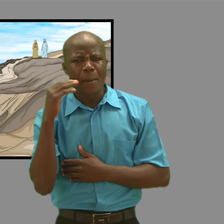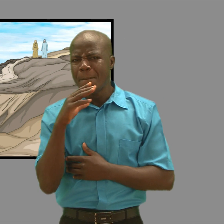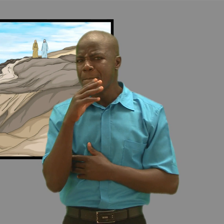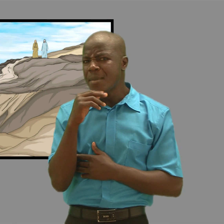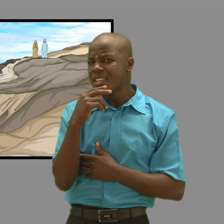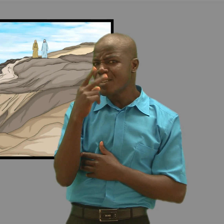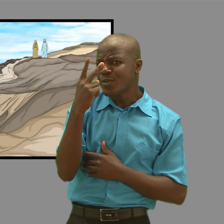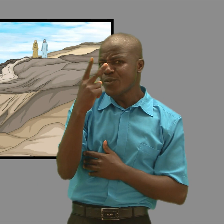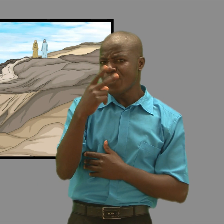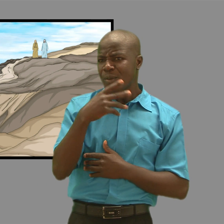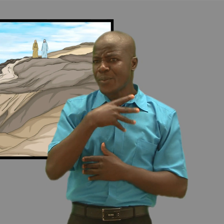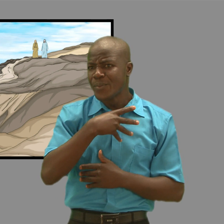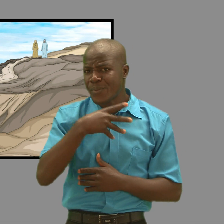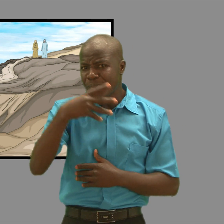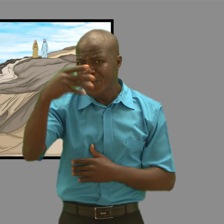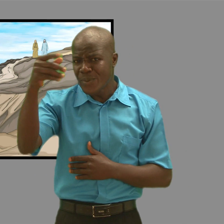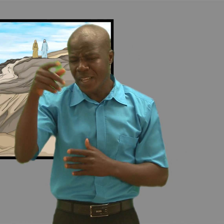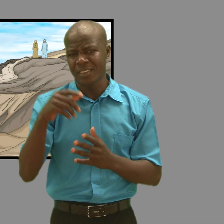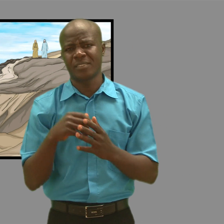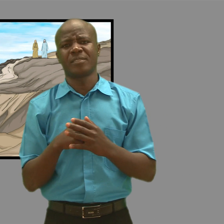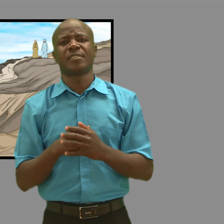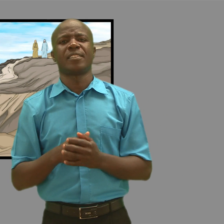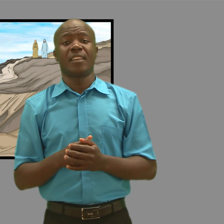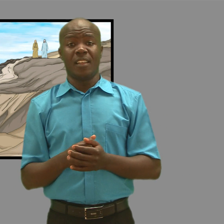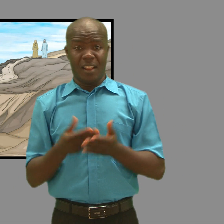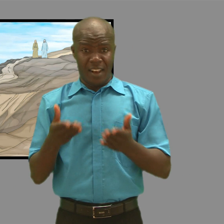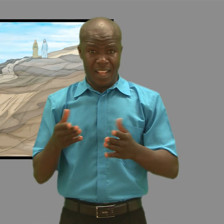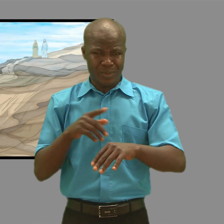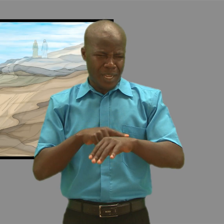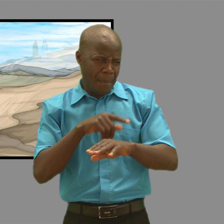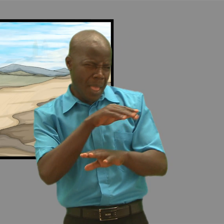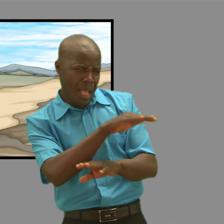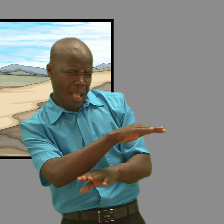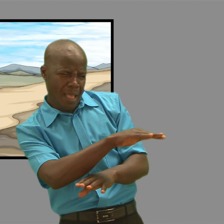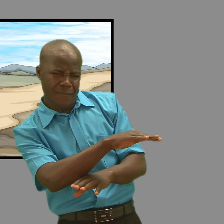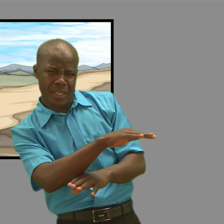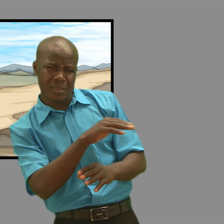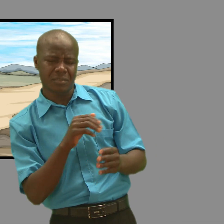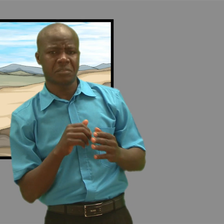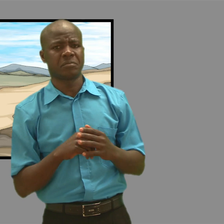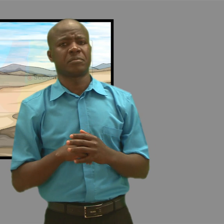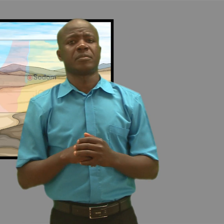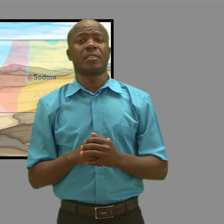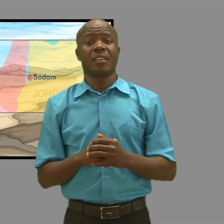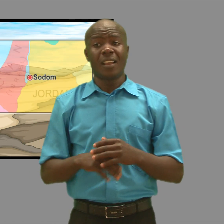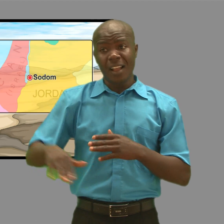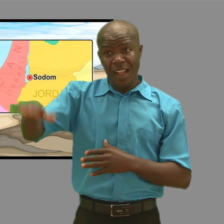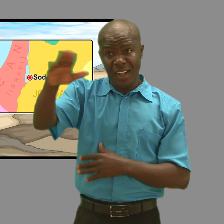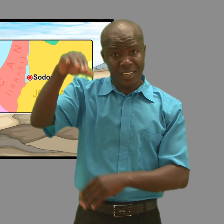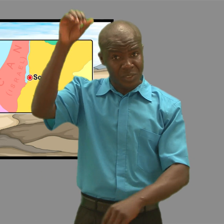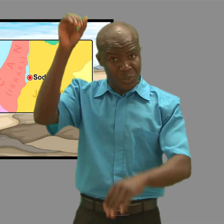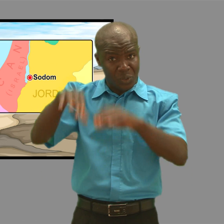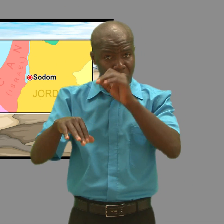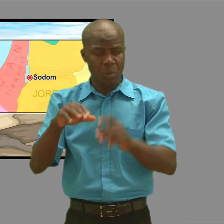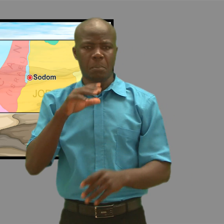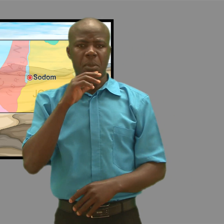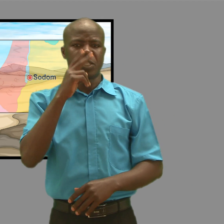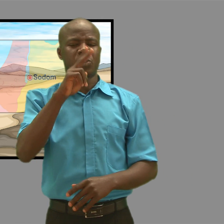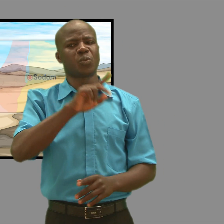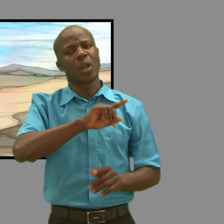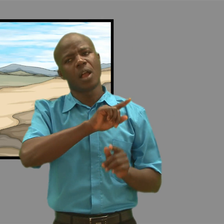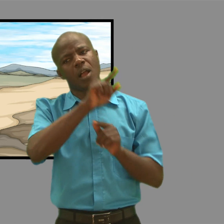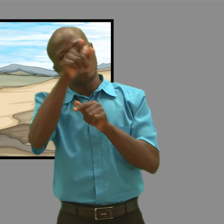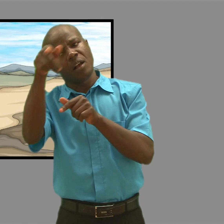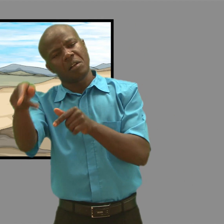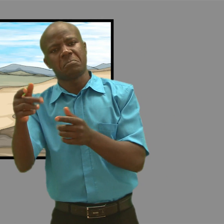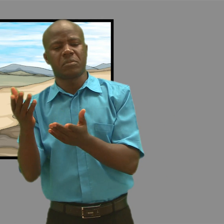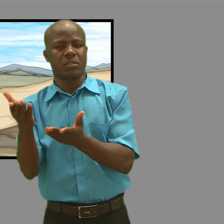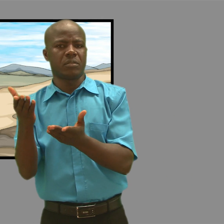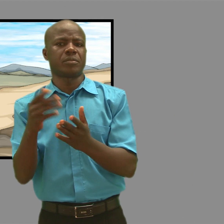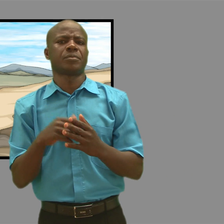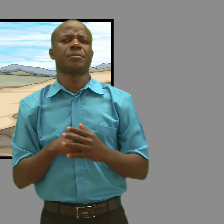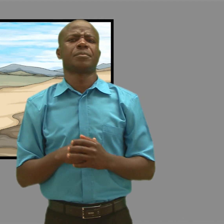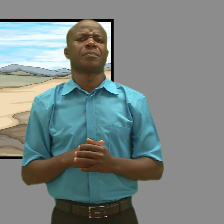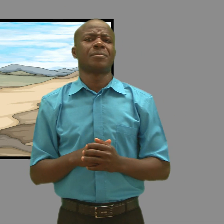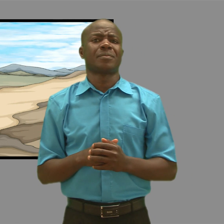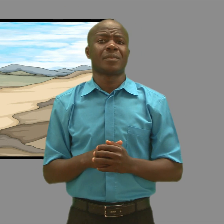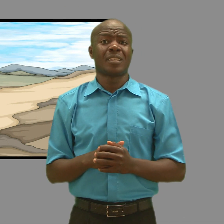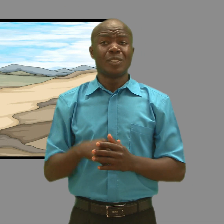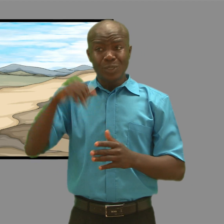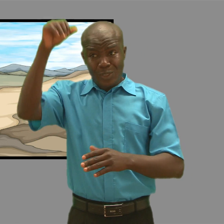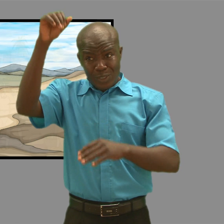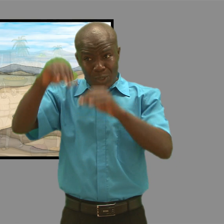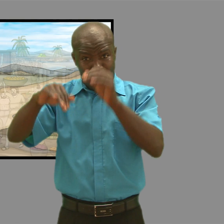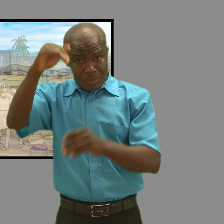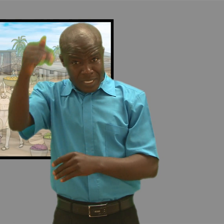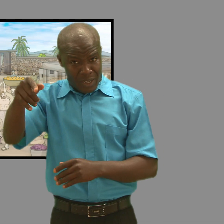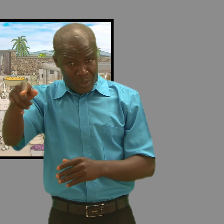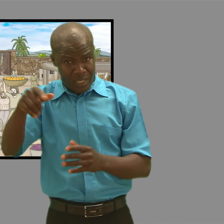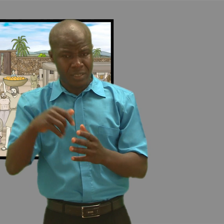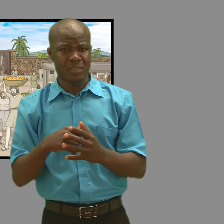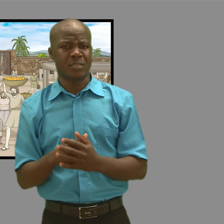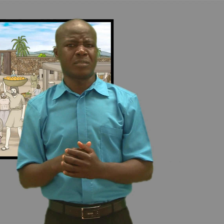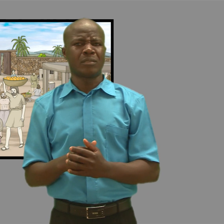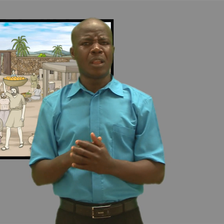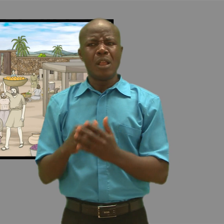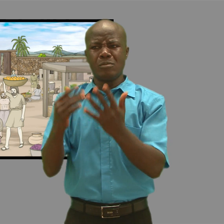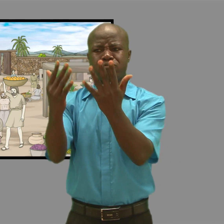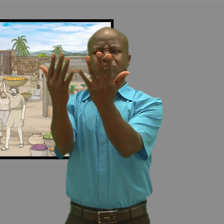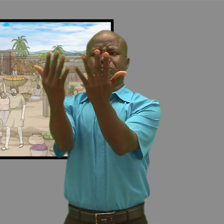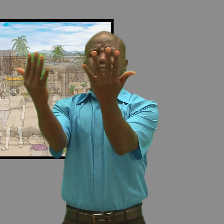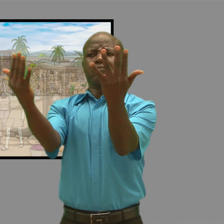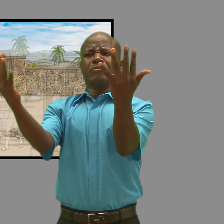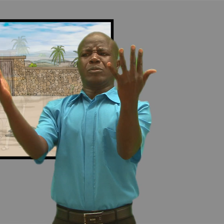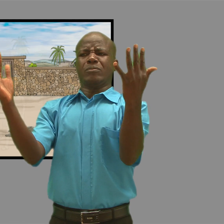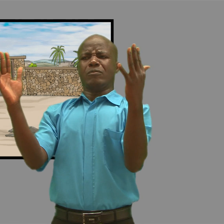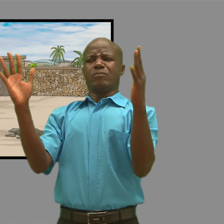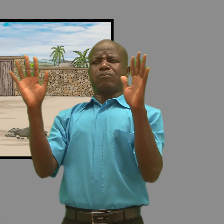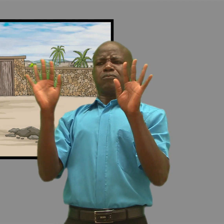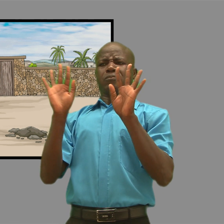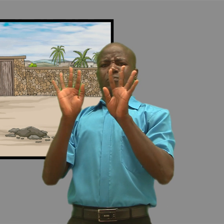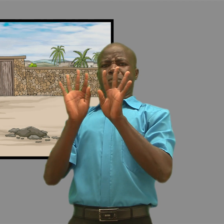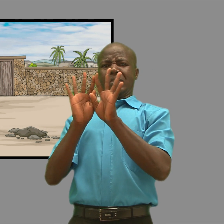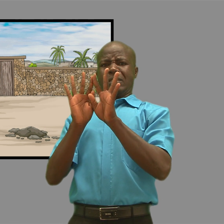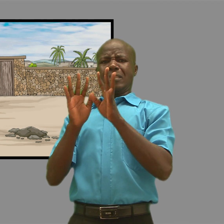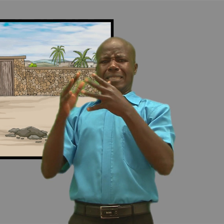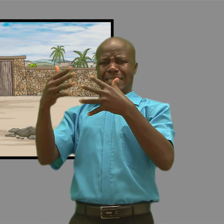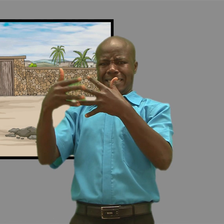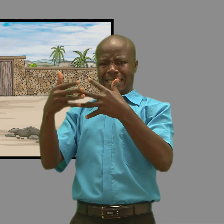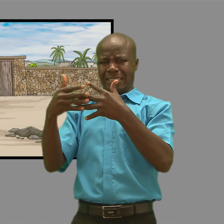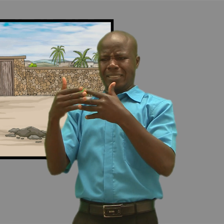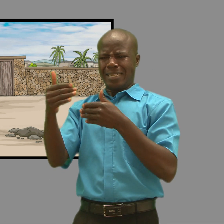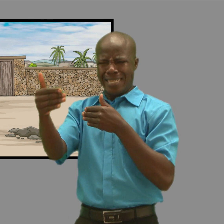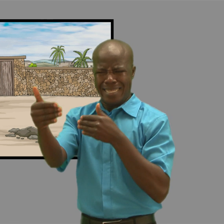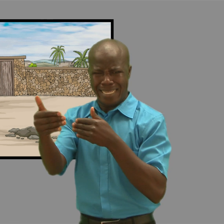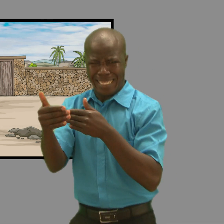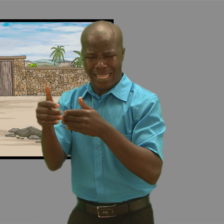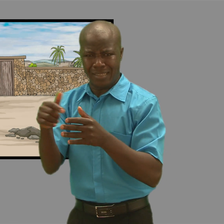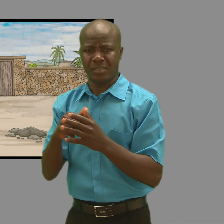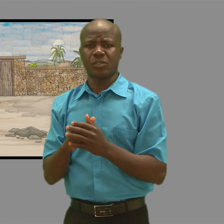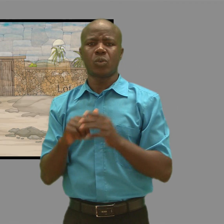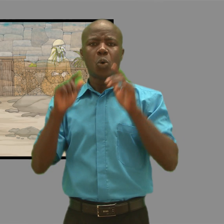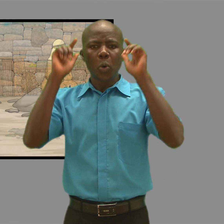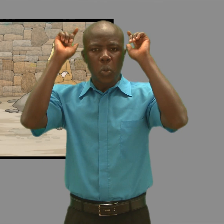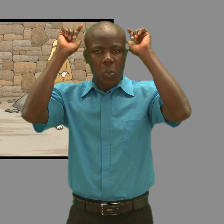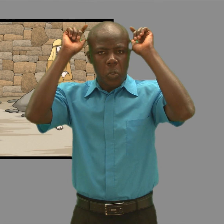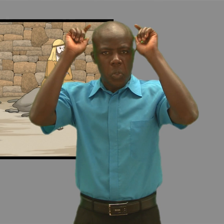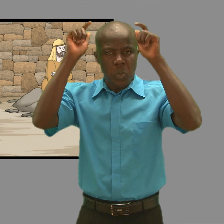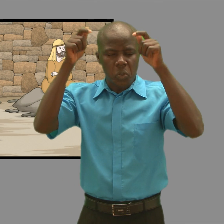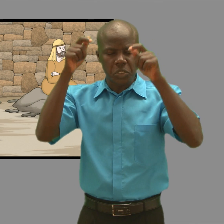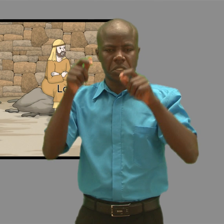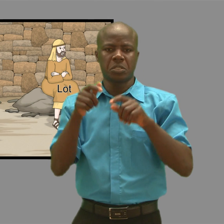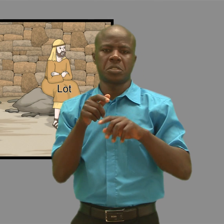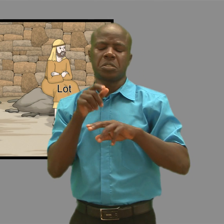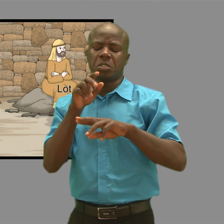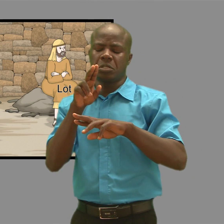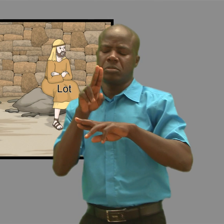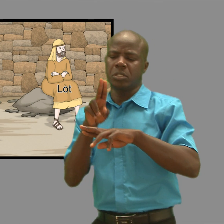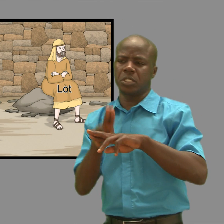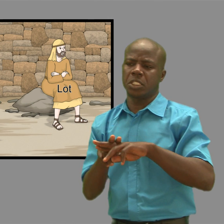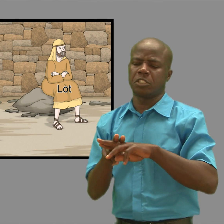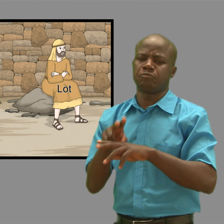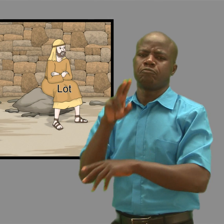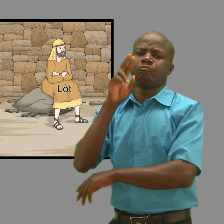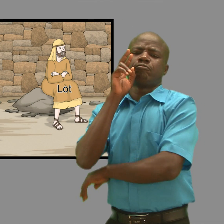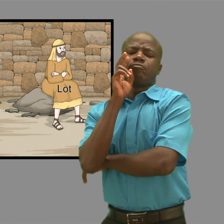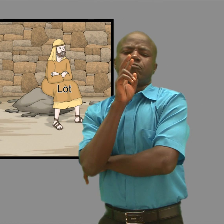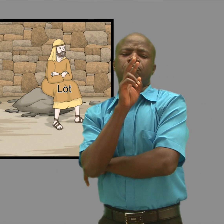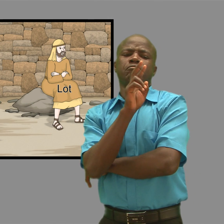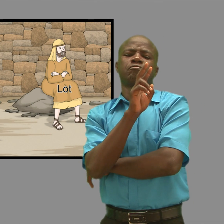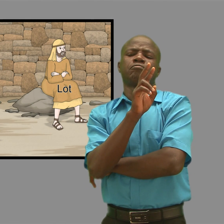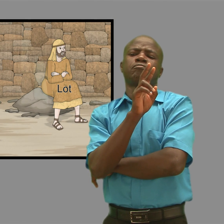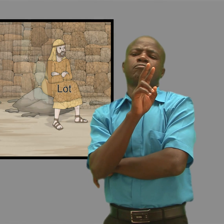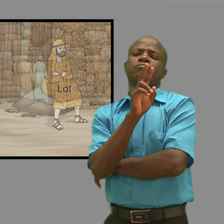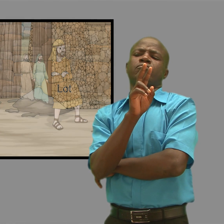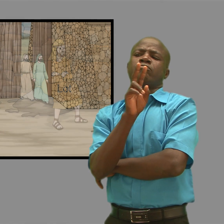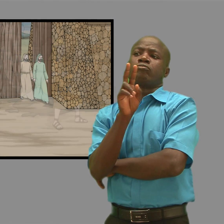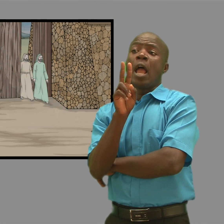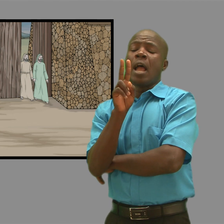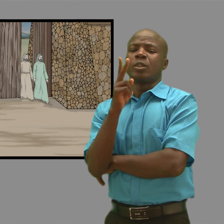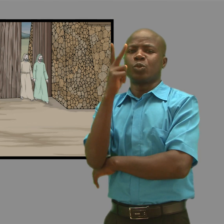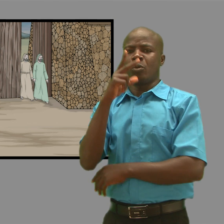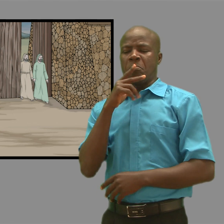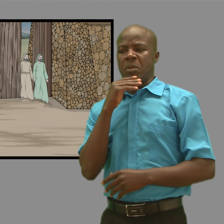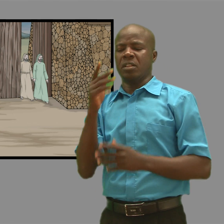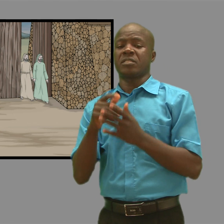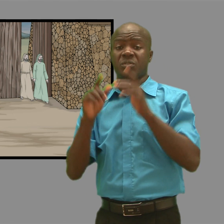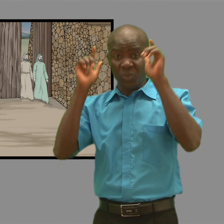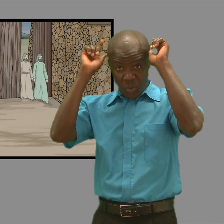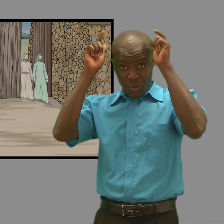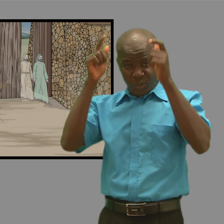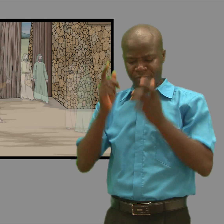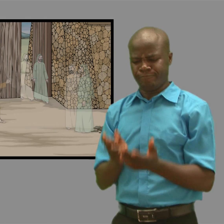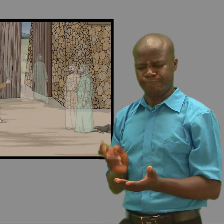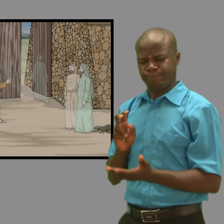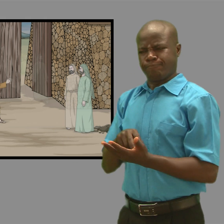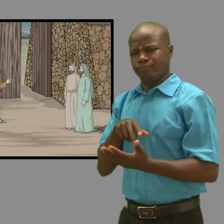Now the two angels arrived at Sodom in the evening, and Lot was sitting in the gateway of the city.